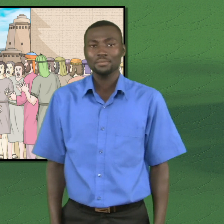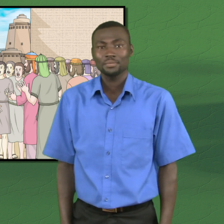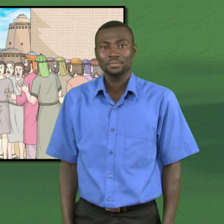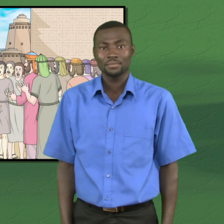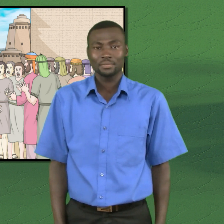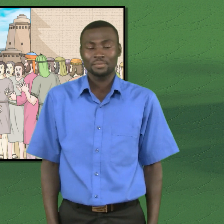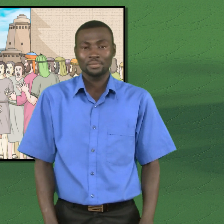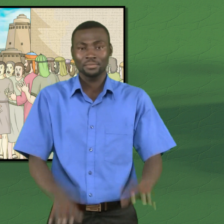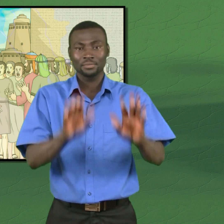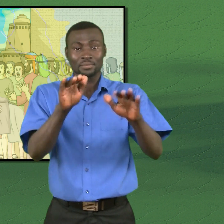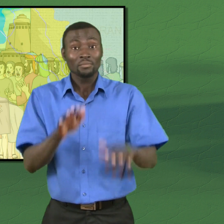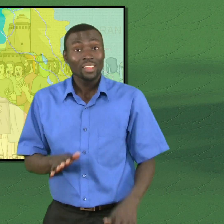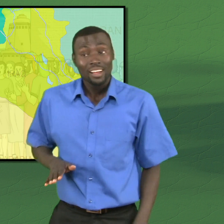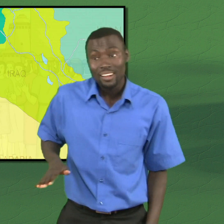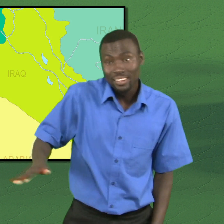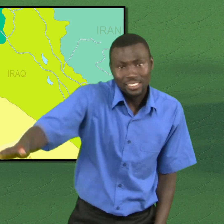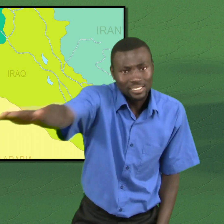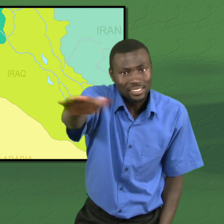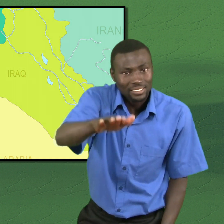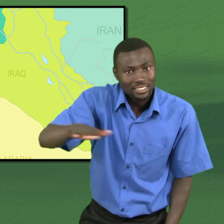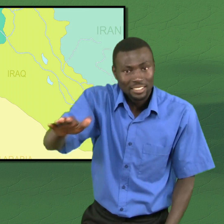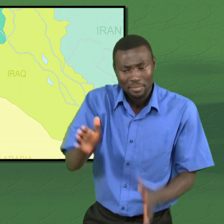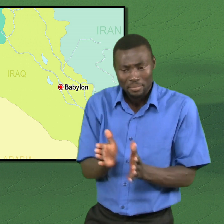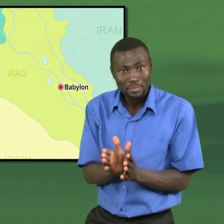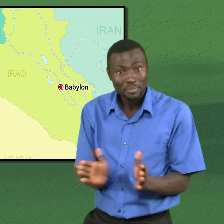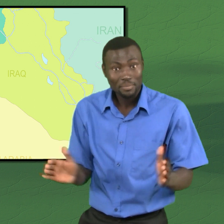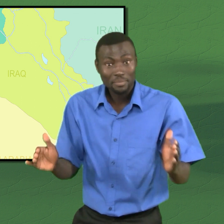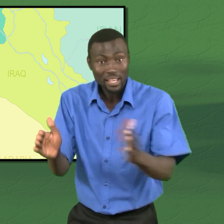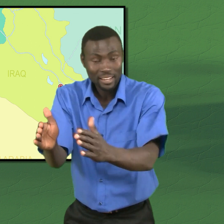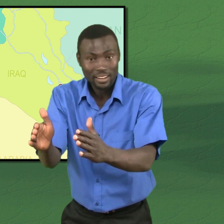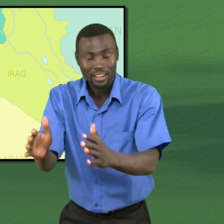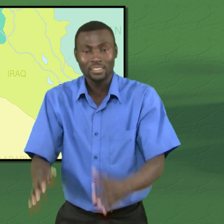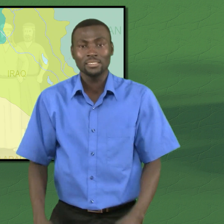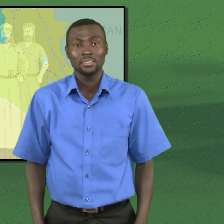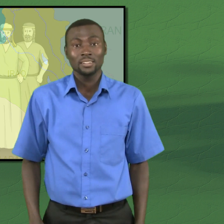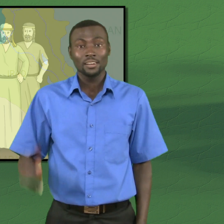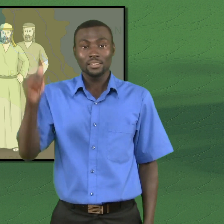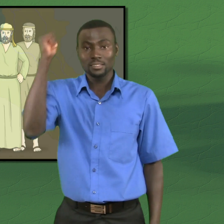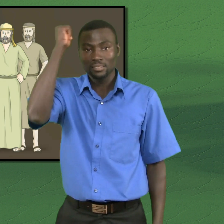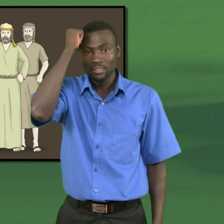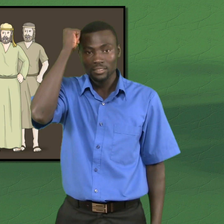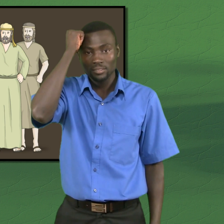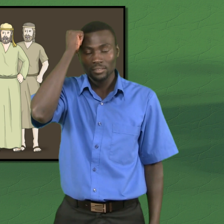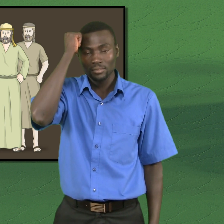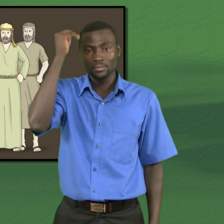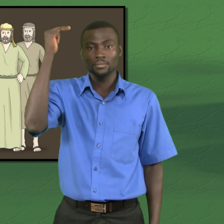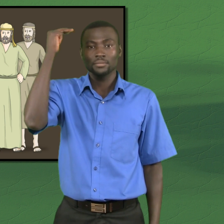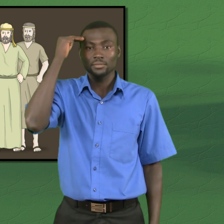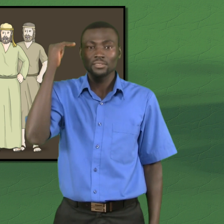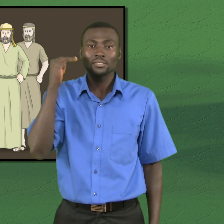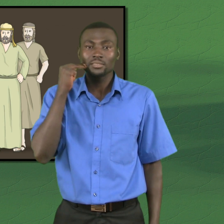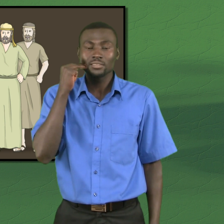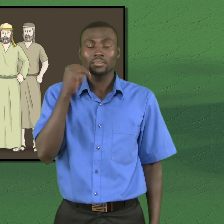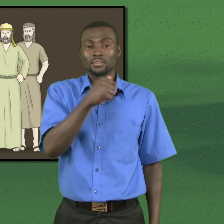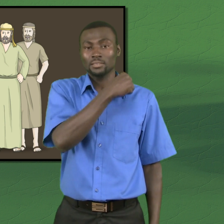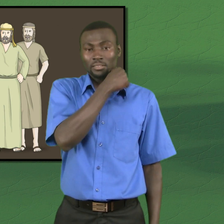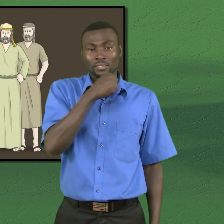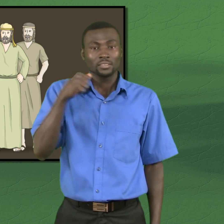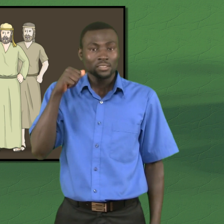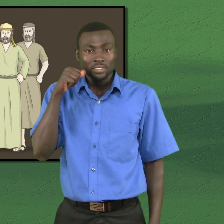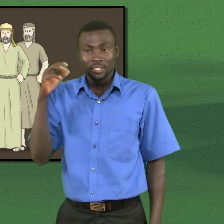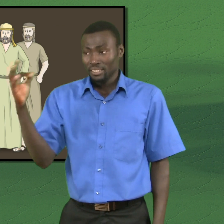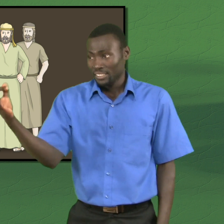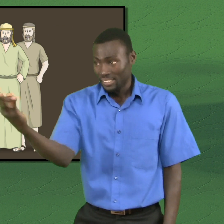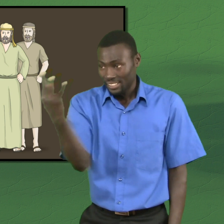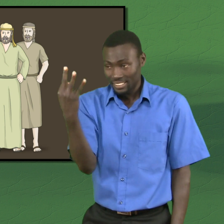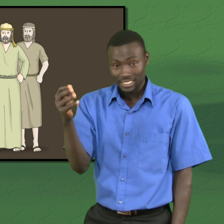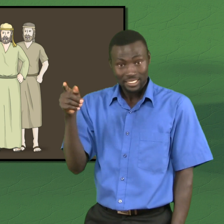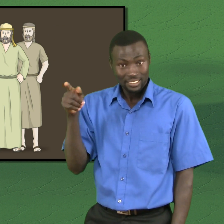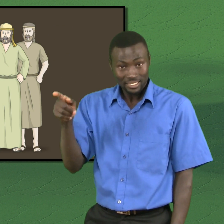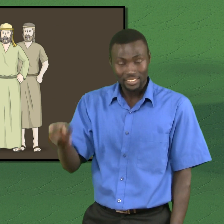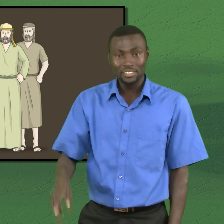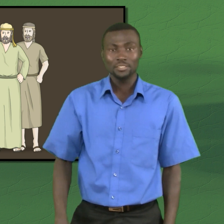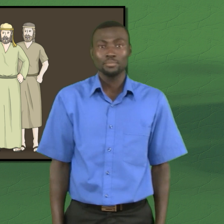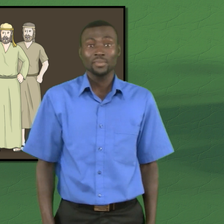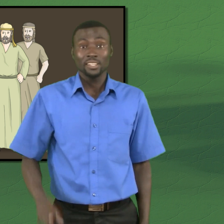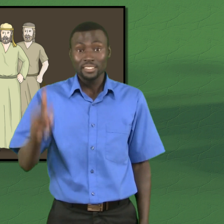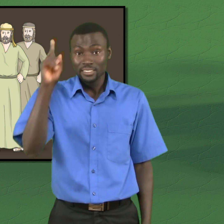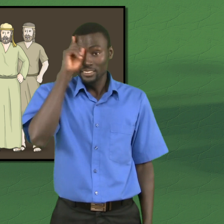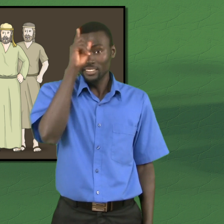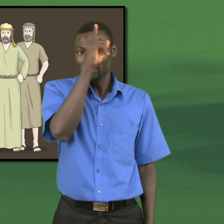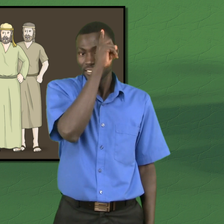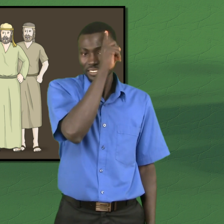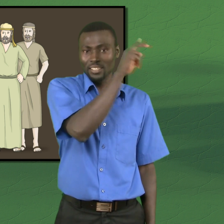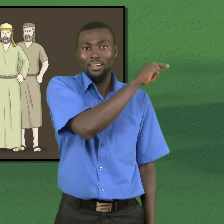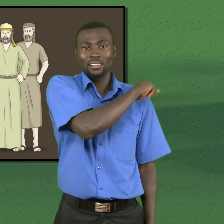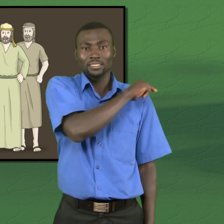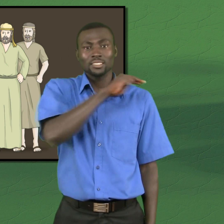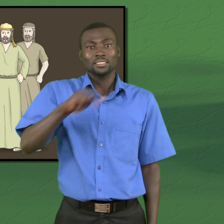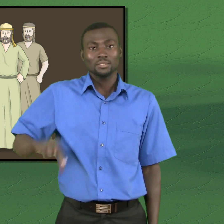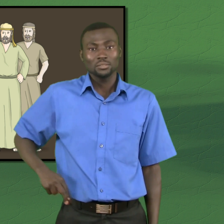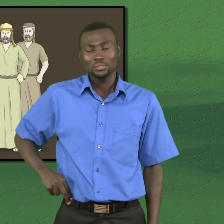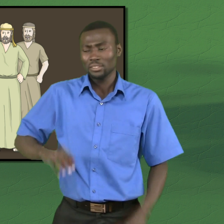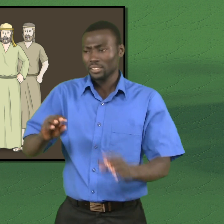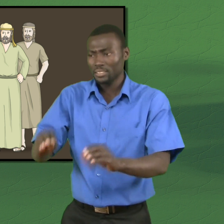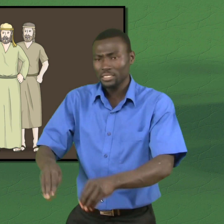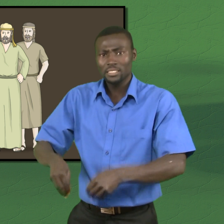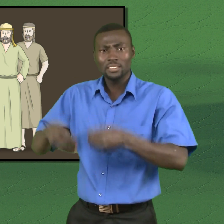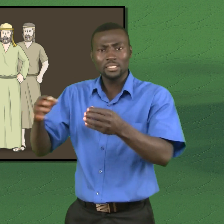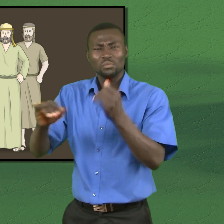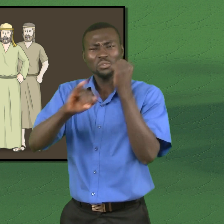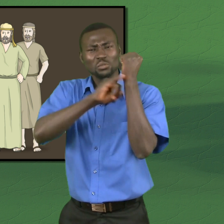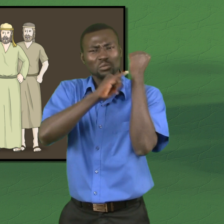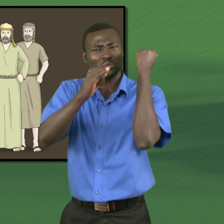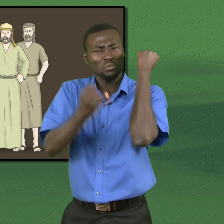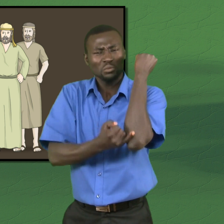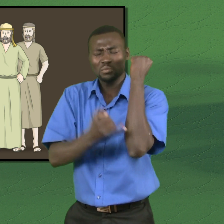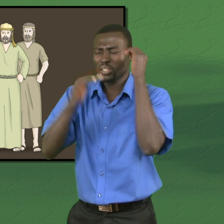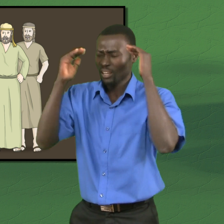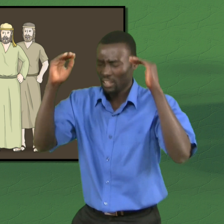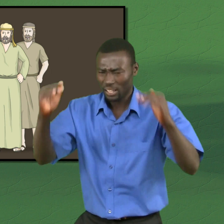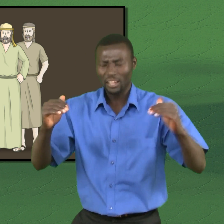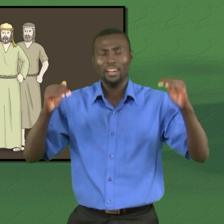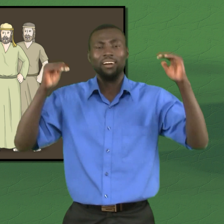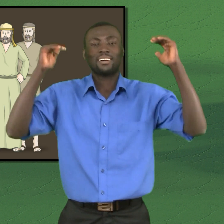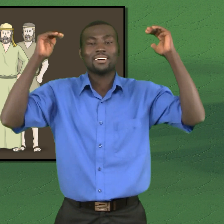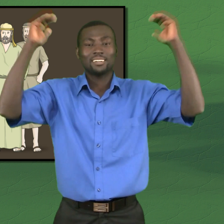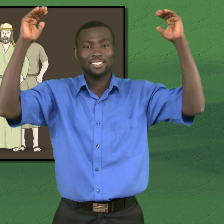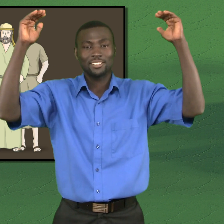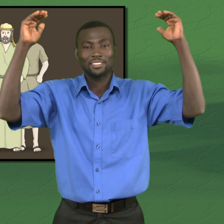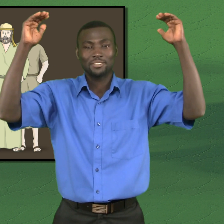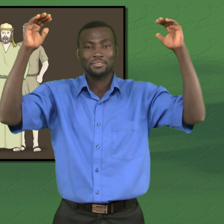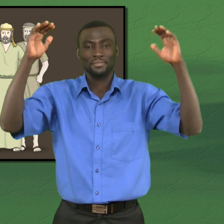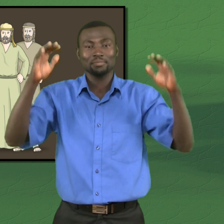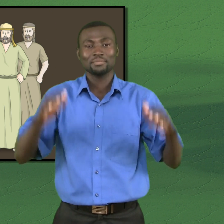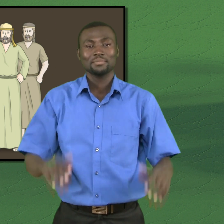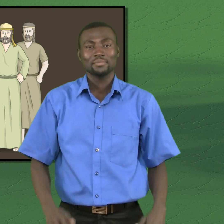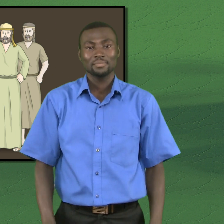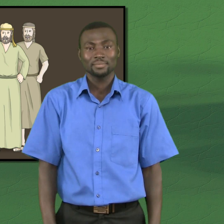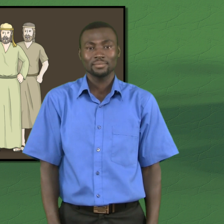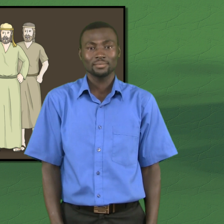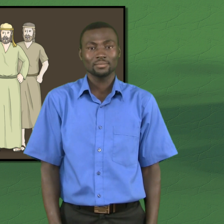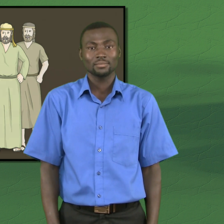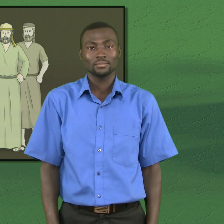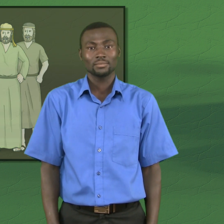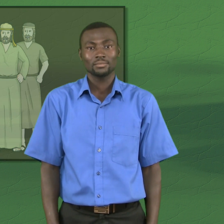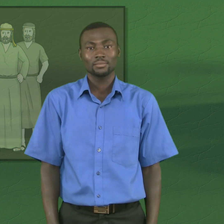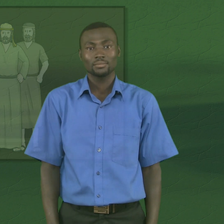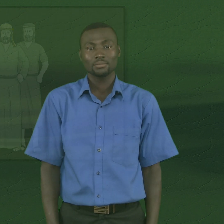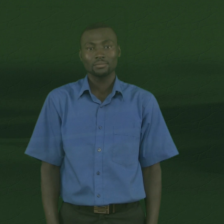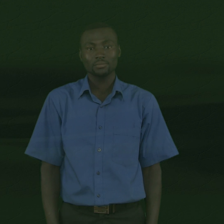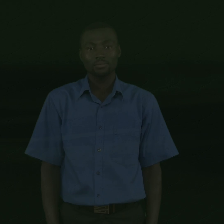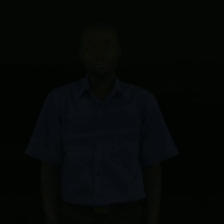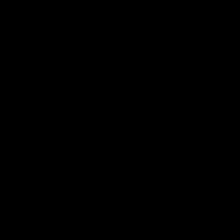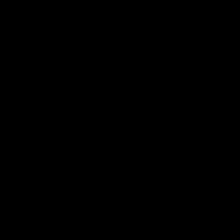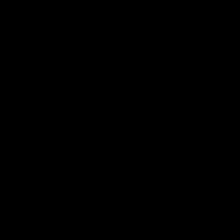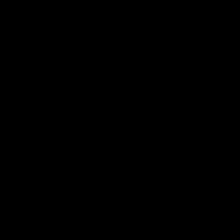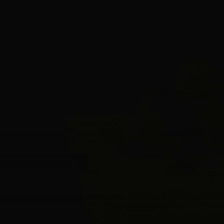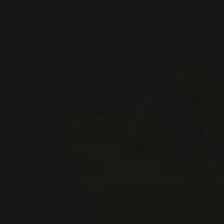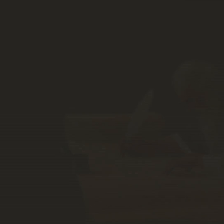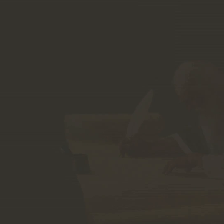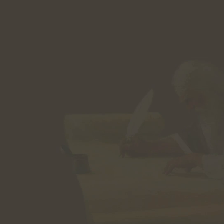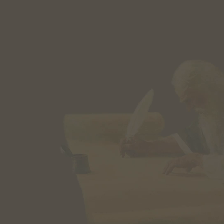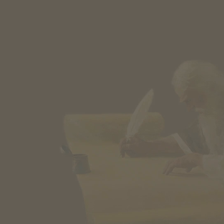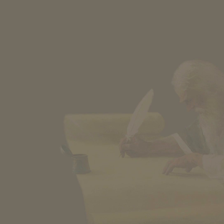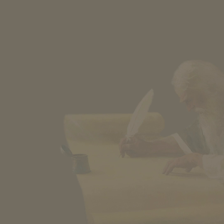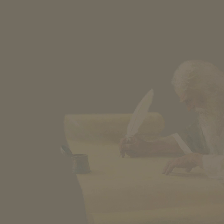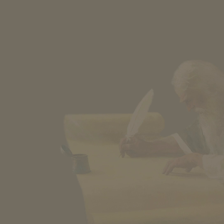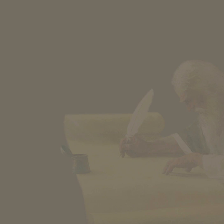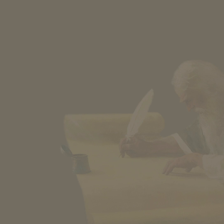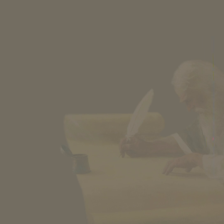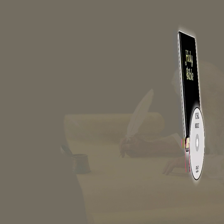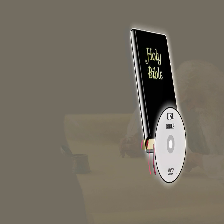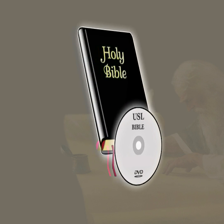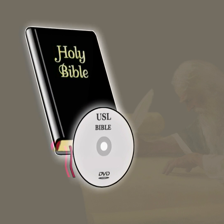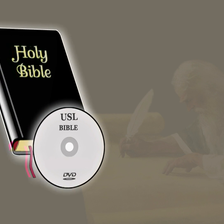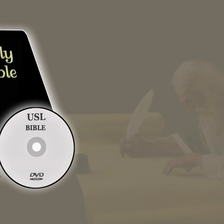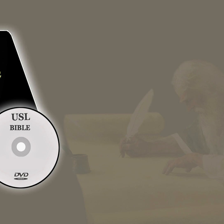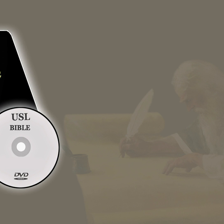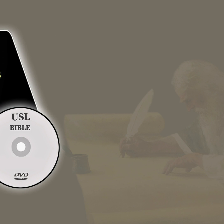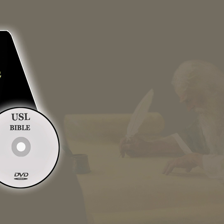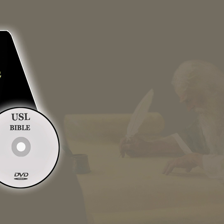Then the king promoted Shadrach, Meshach, and Abednego in the province of Babylon.